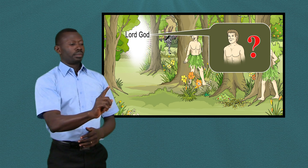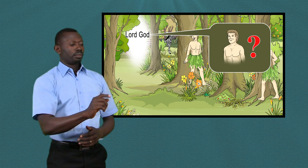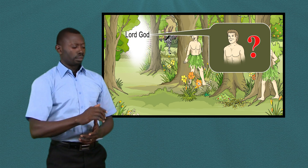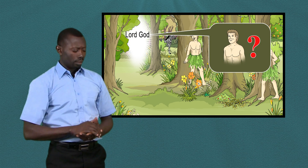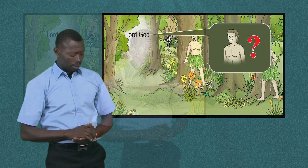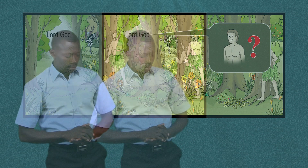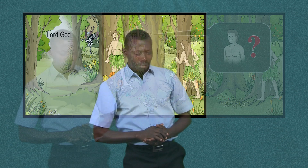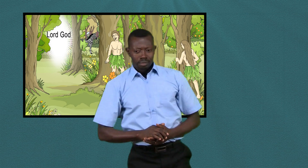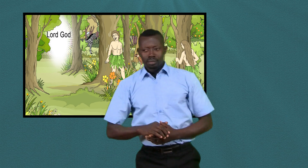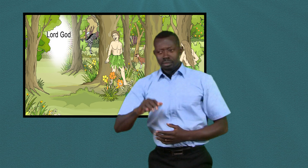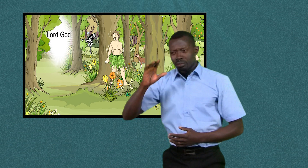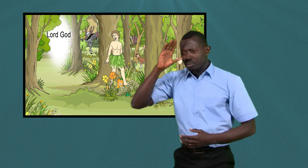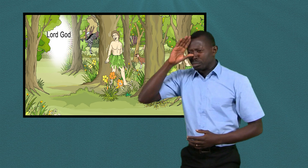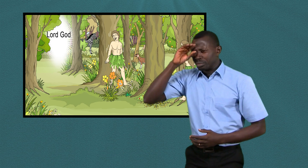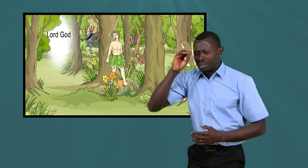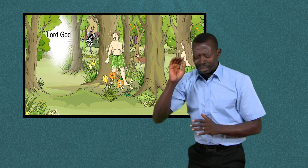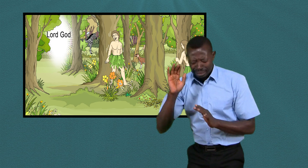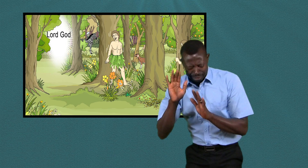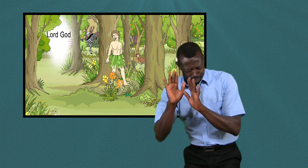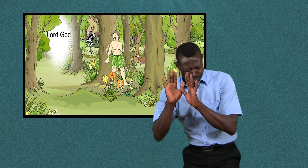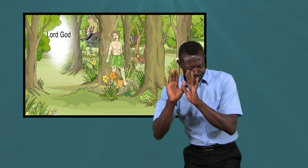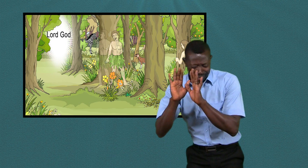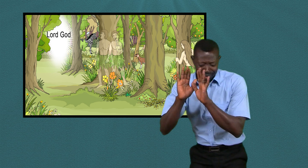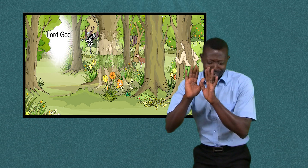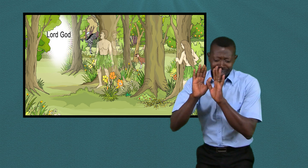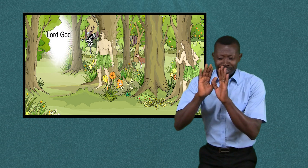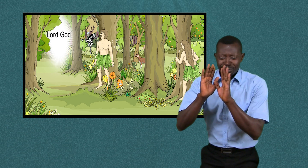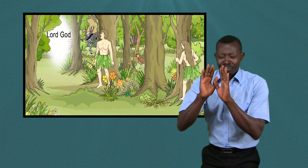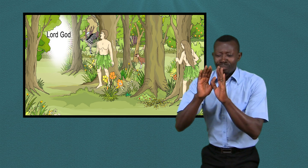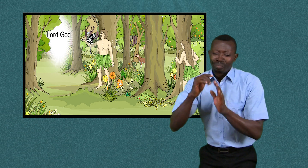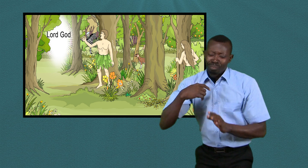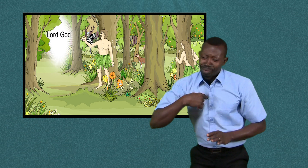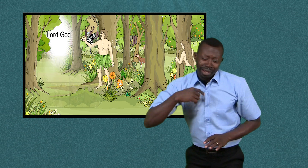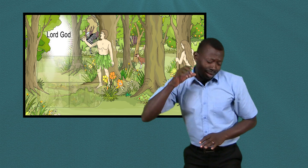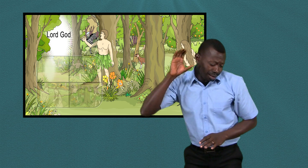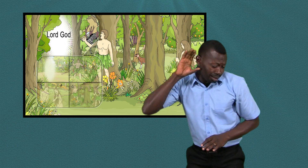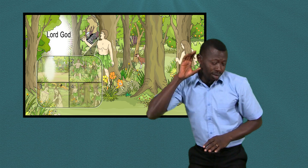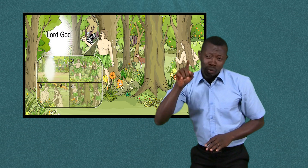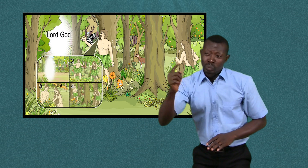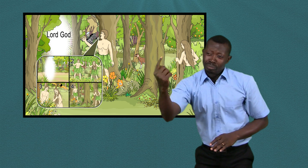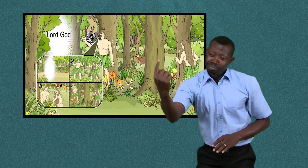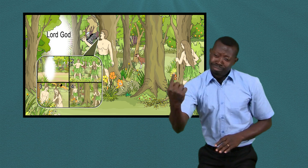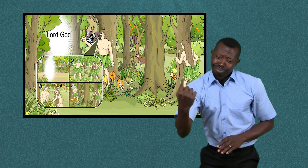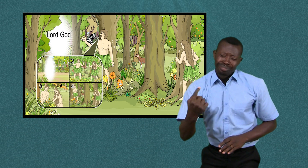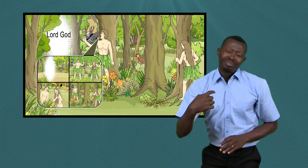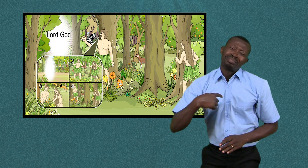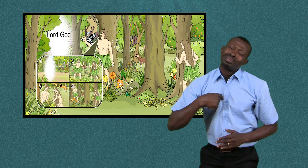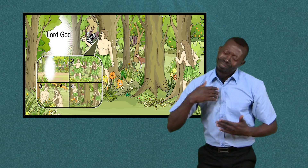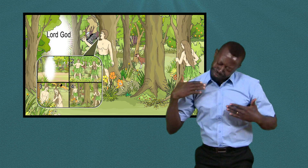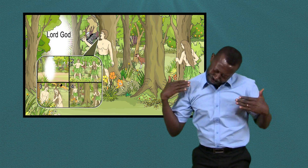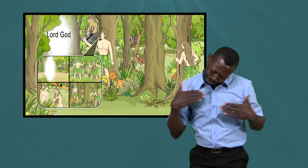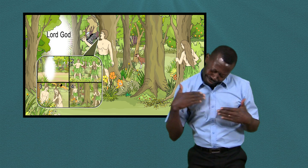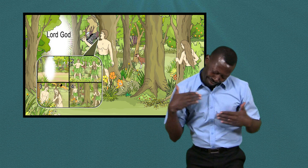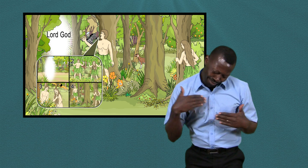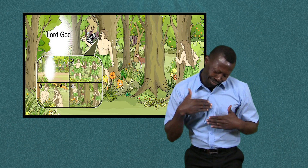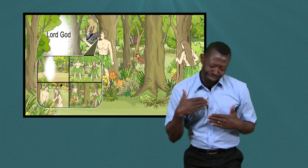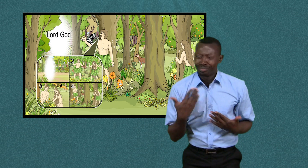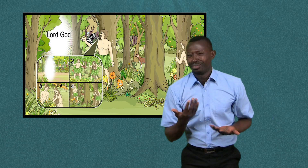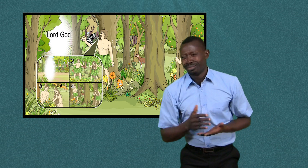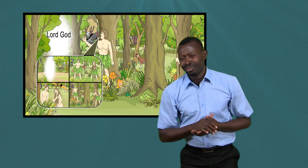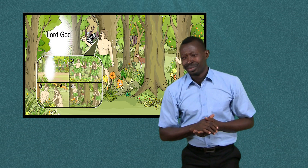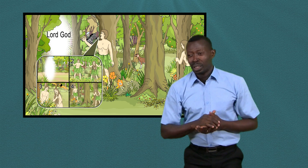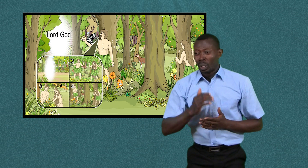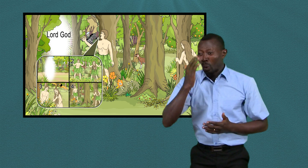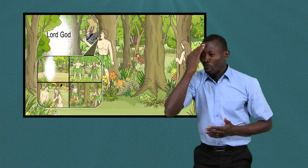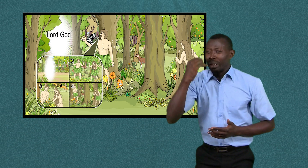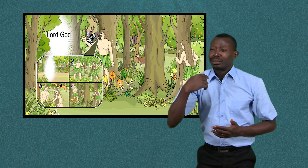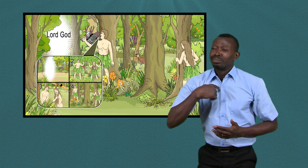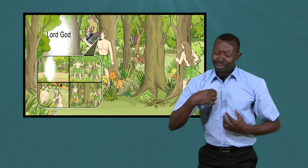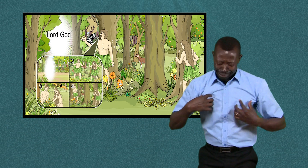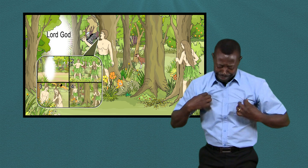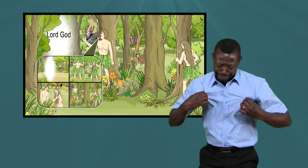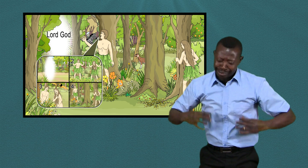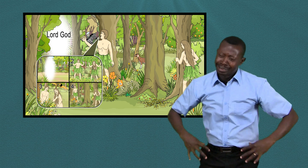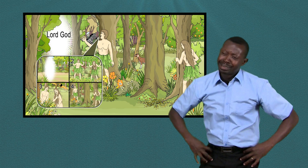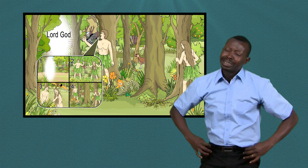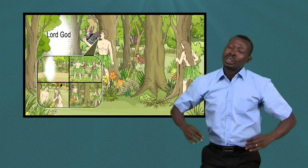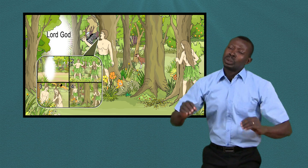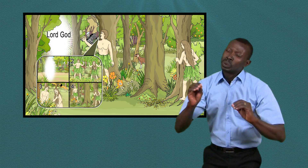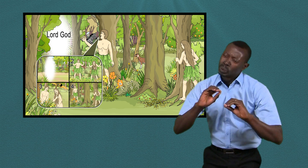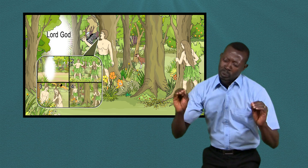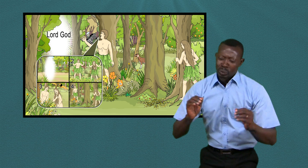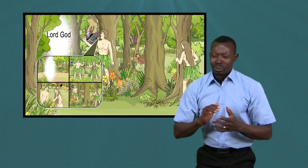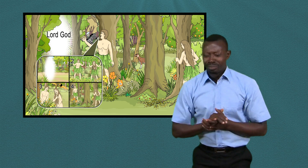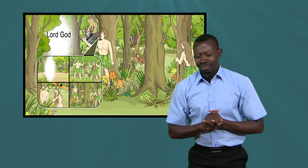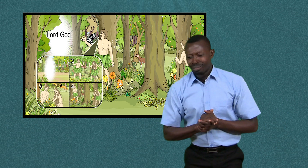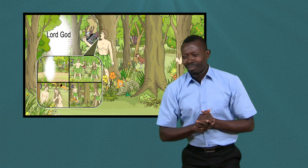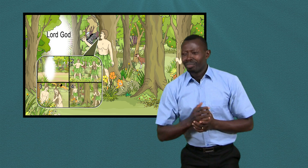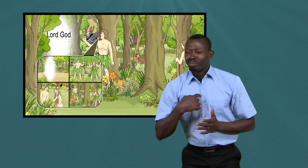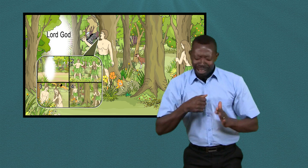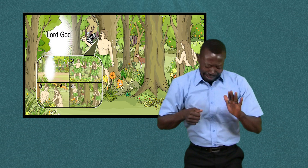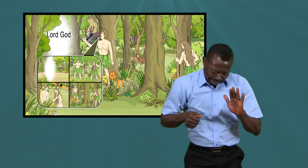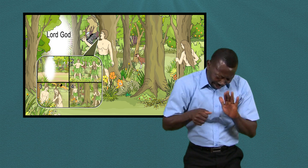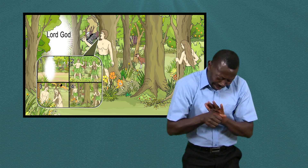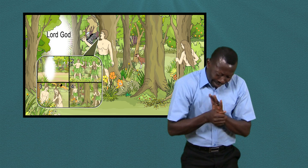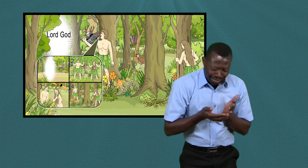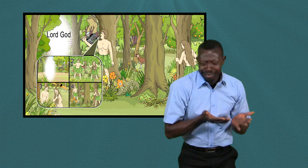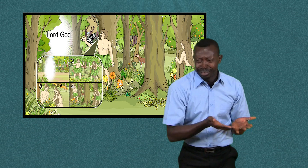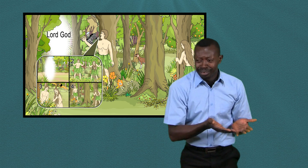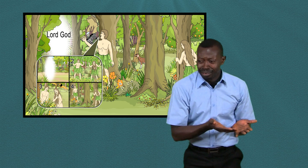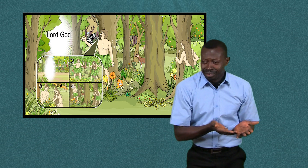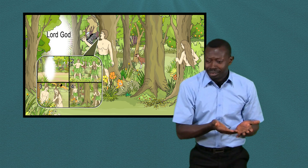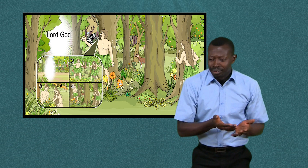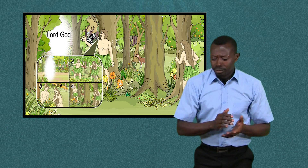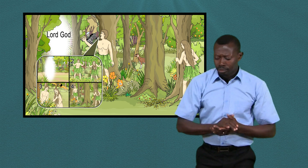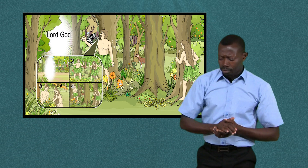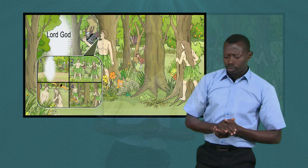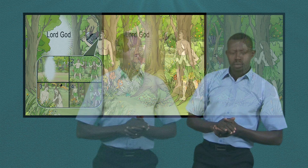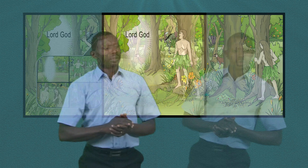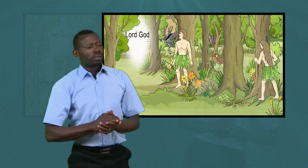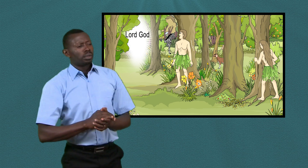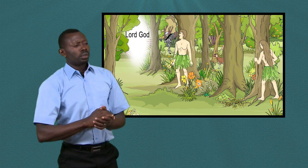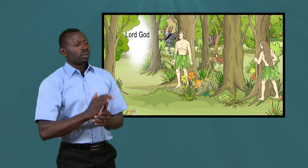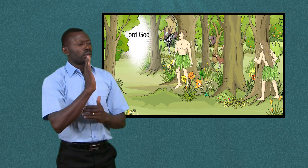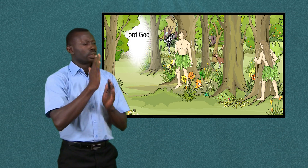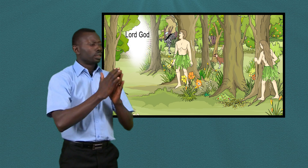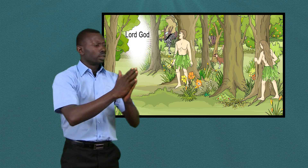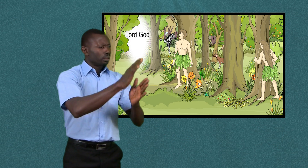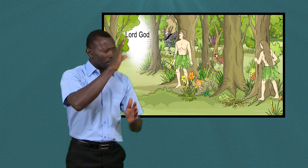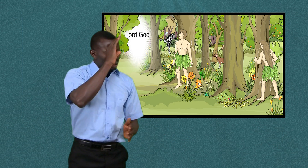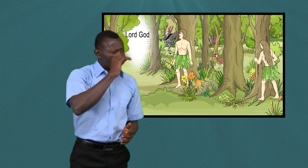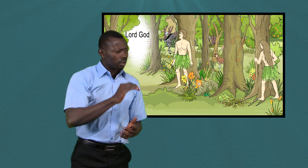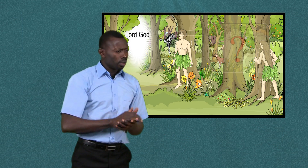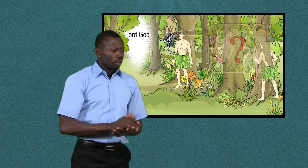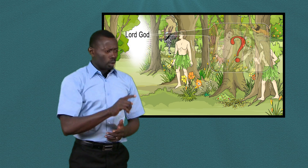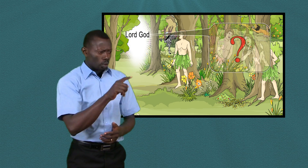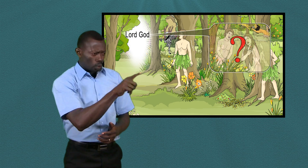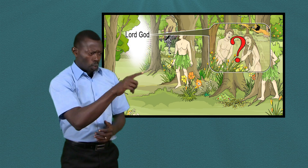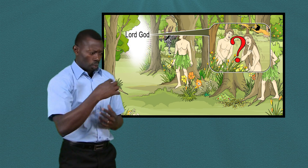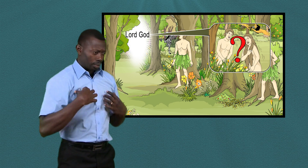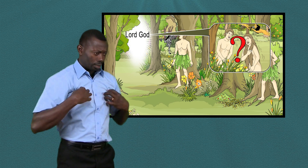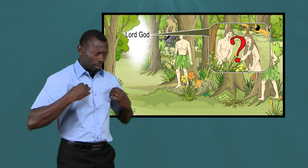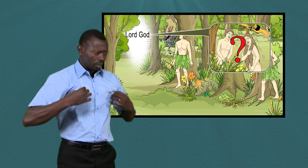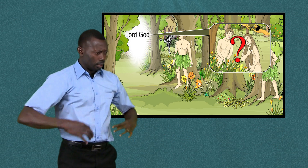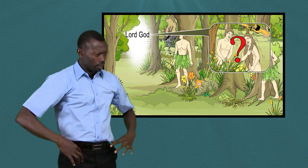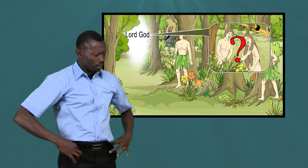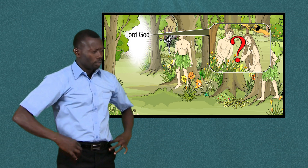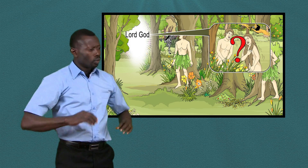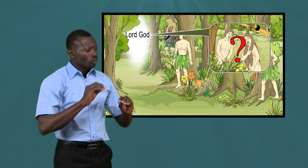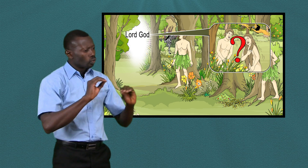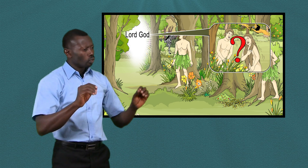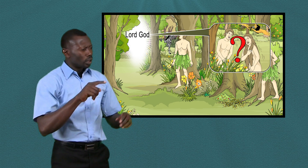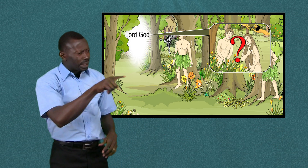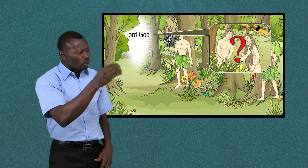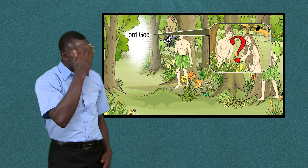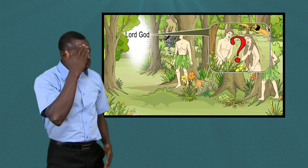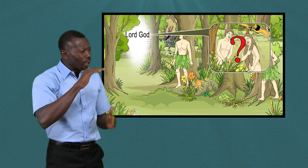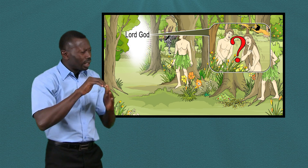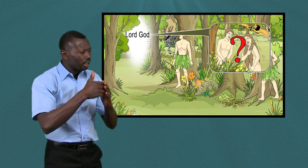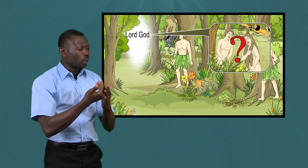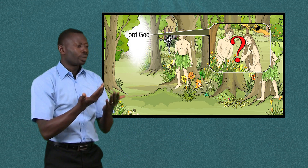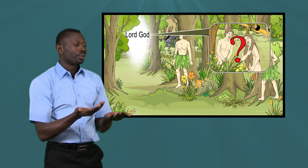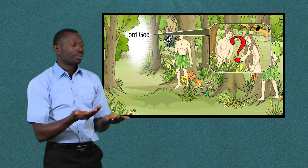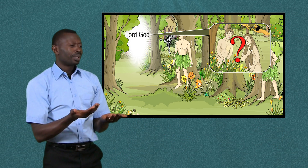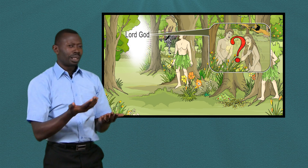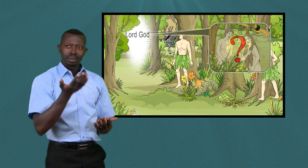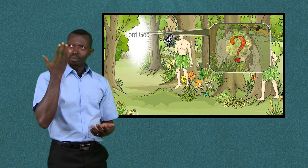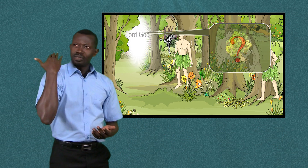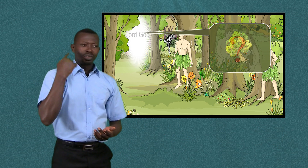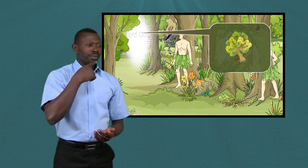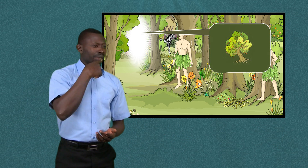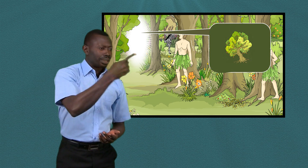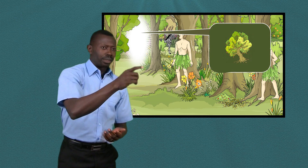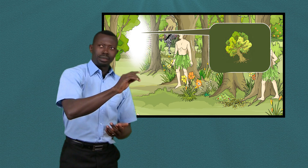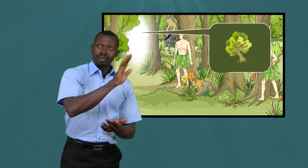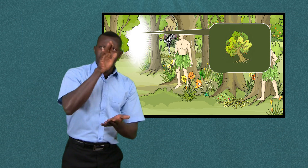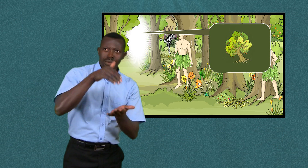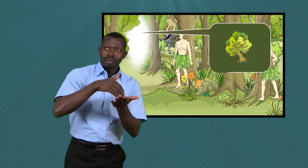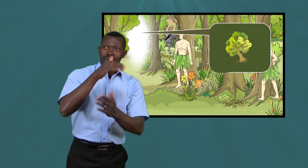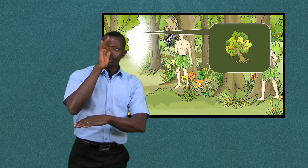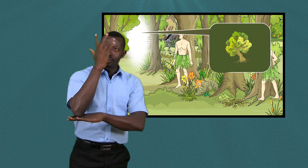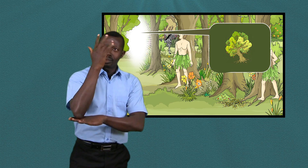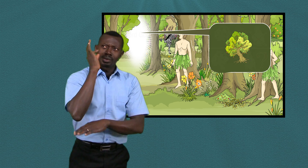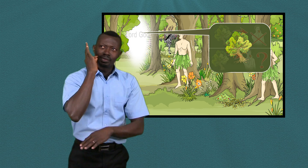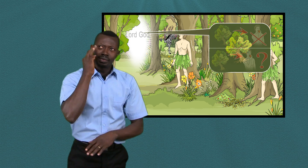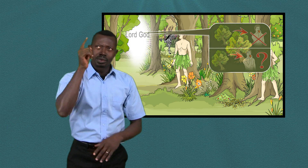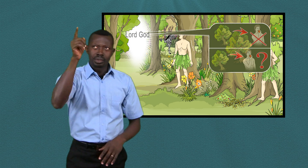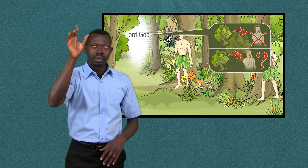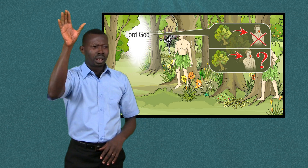“I heard Your voice in the garden,” he replied, “and I was afraid because I was naked; so I hid myself.” “Who told you that you were naked?” asked the LORD God.